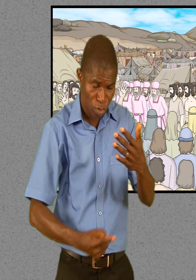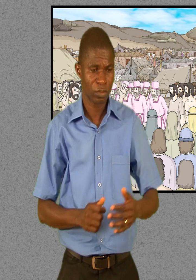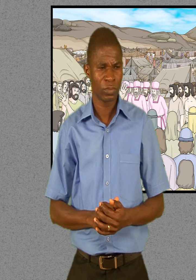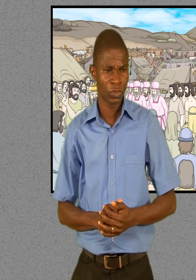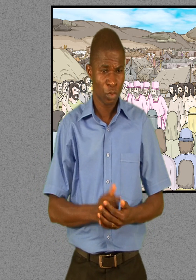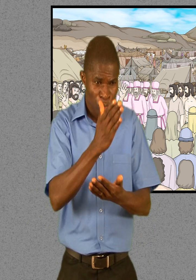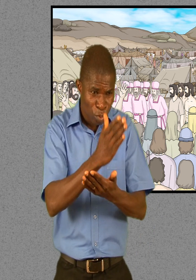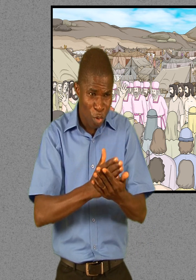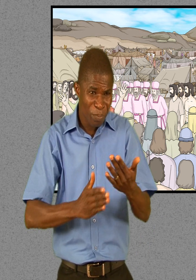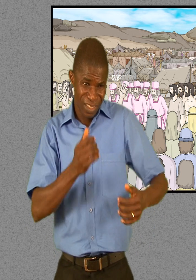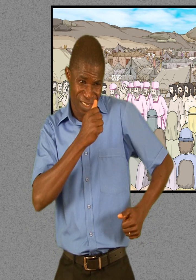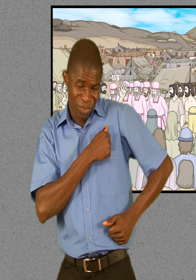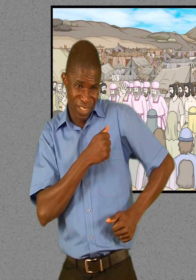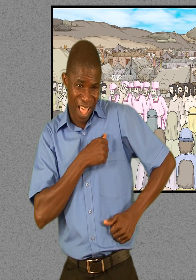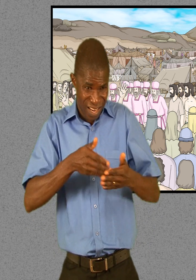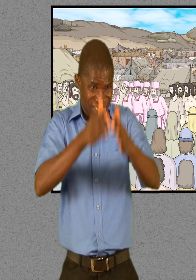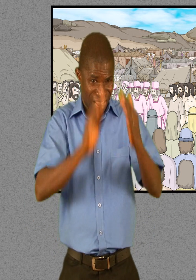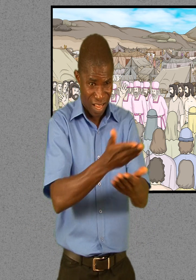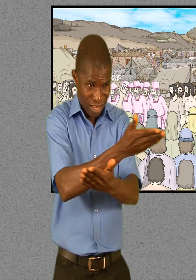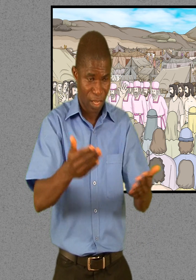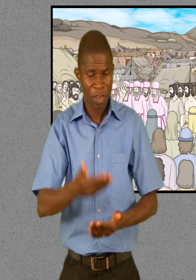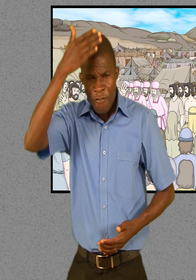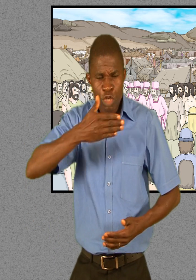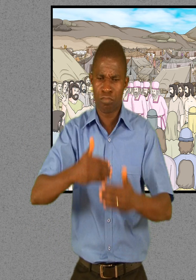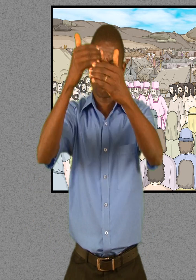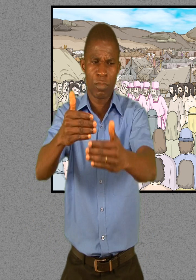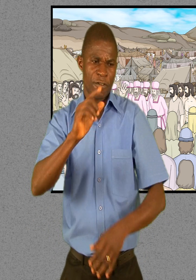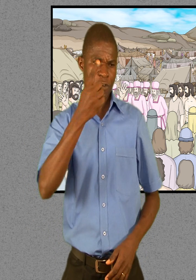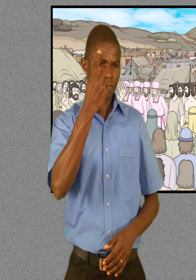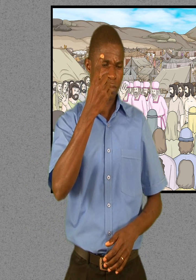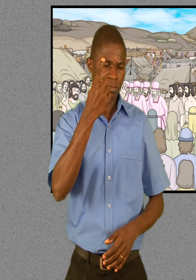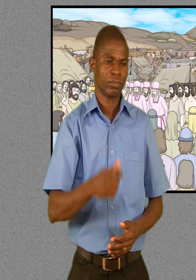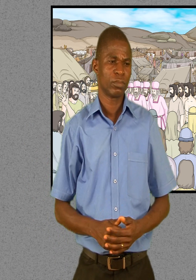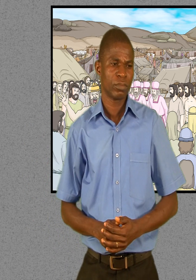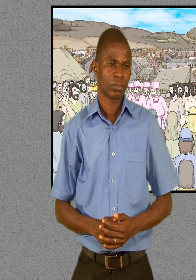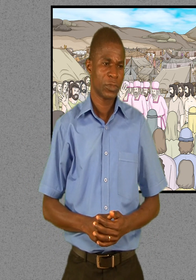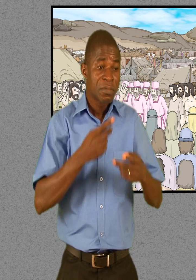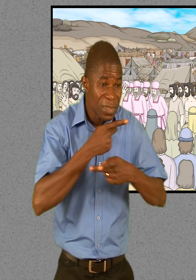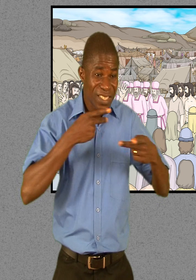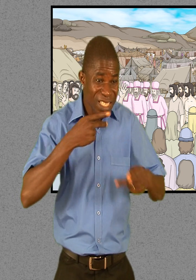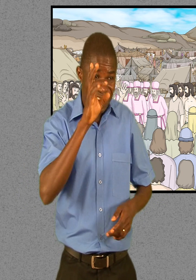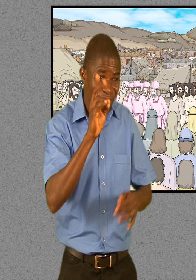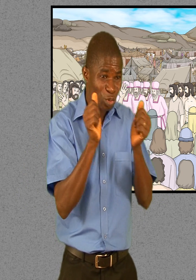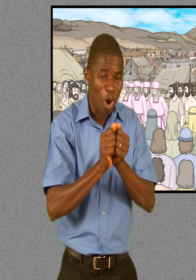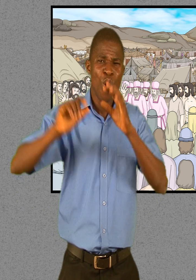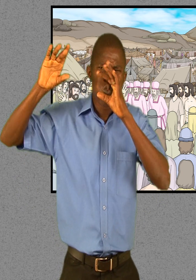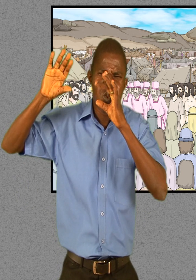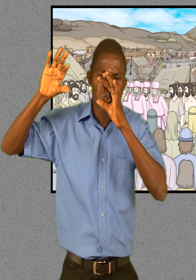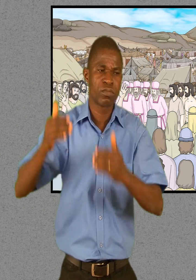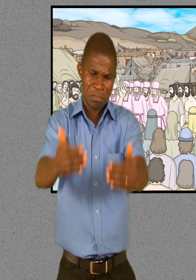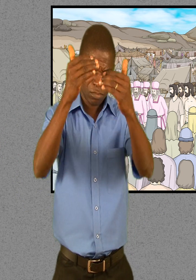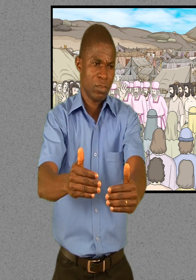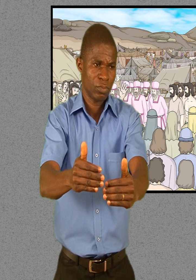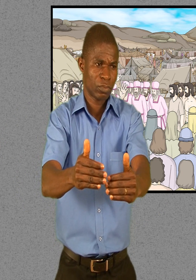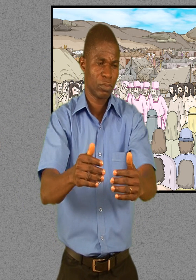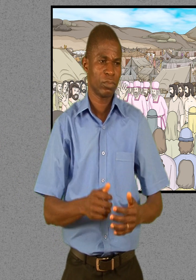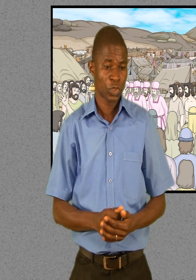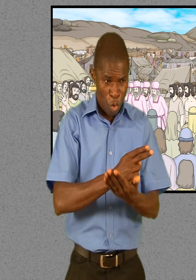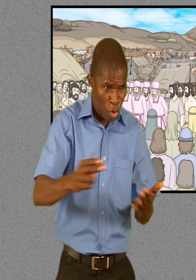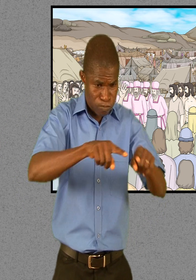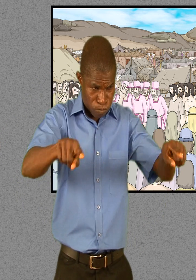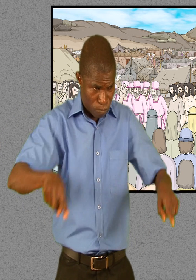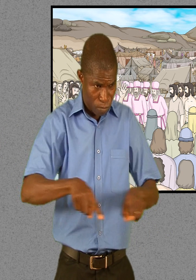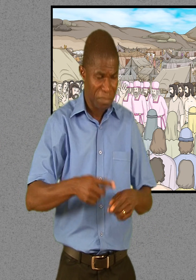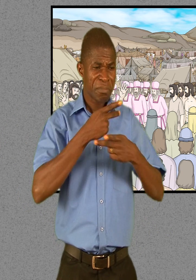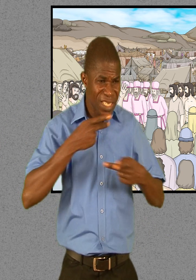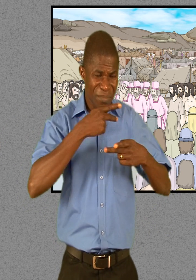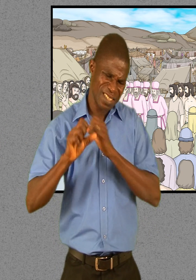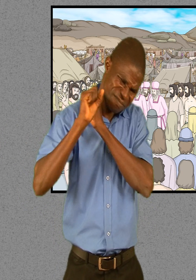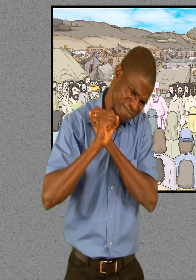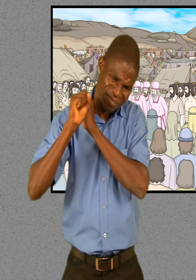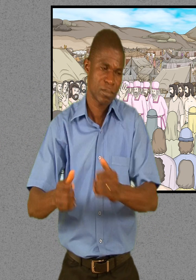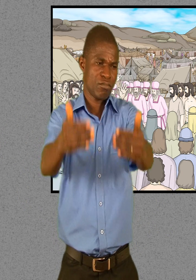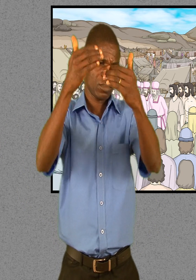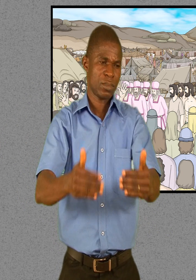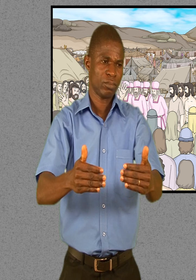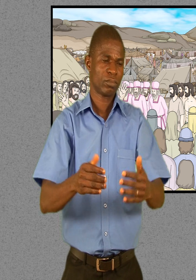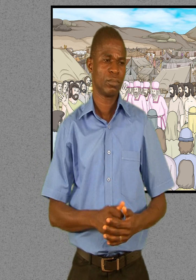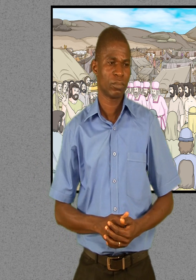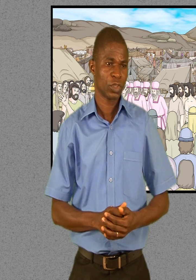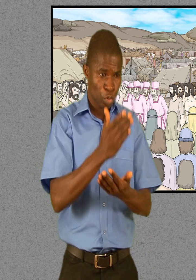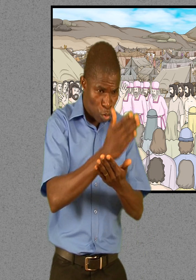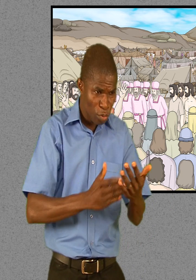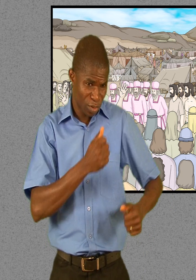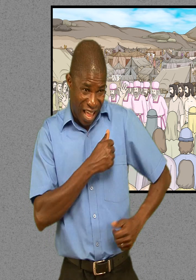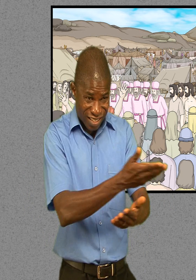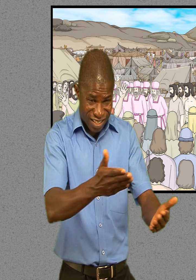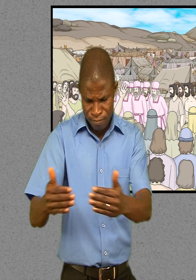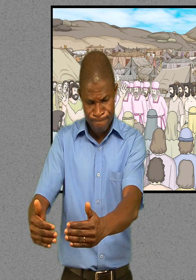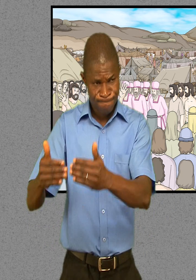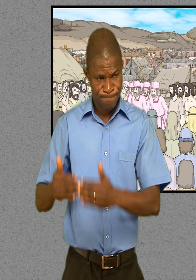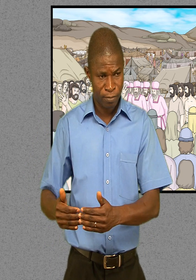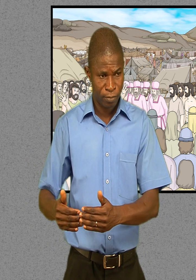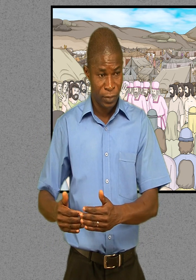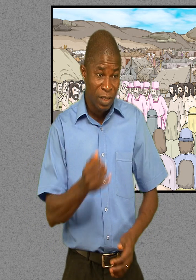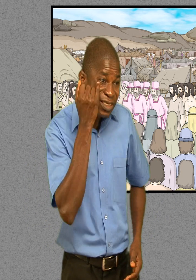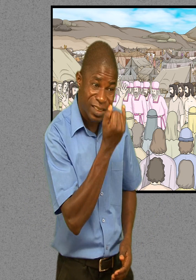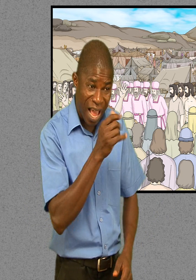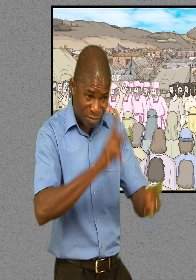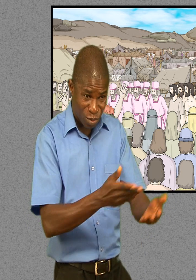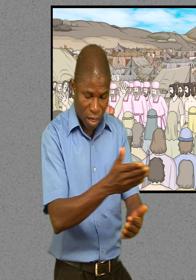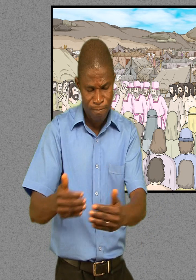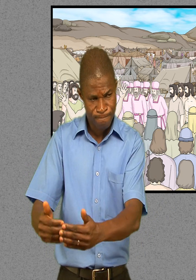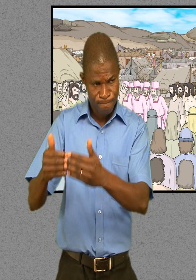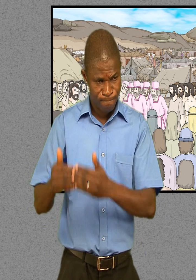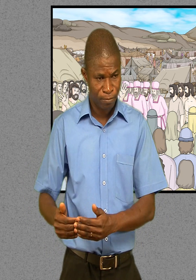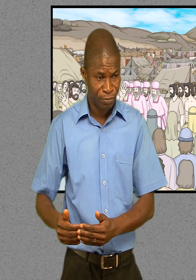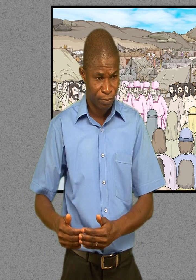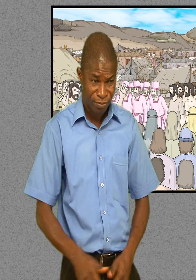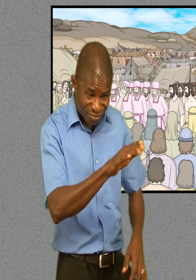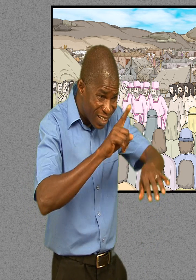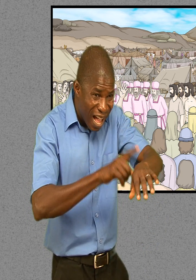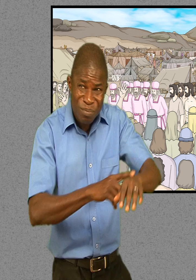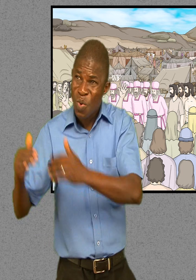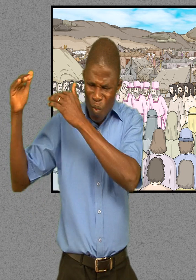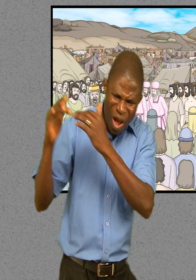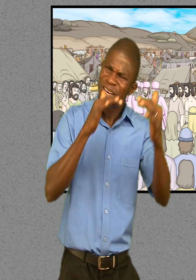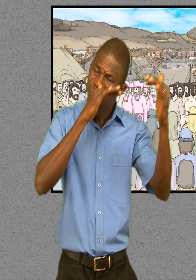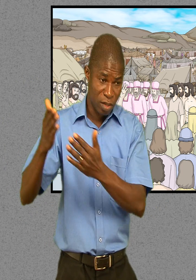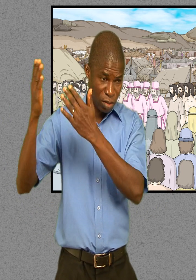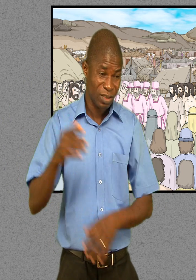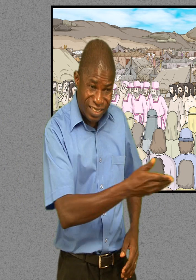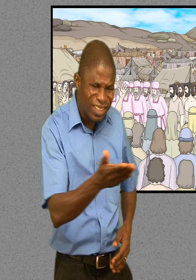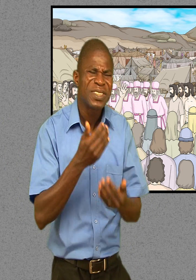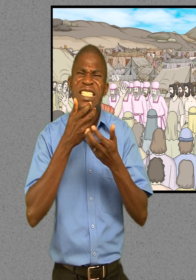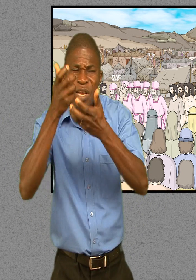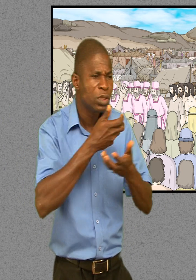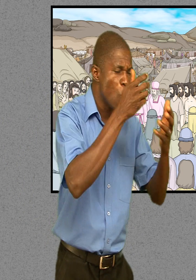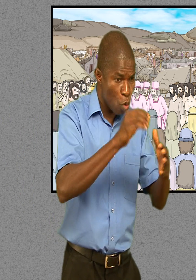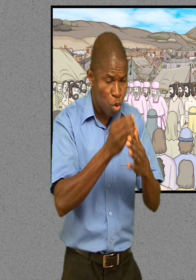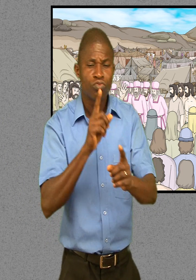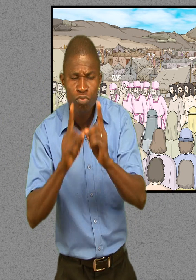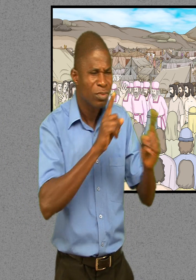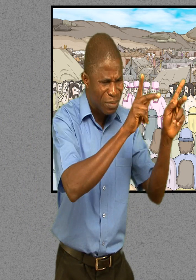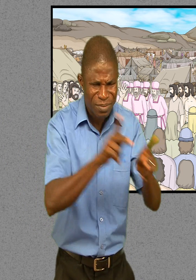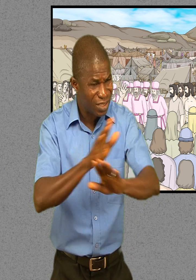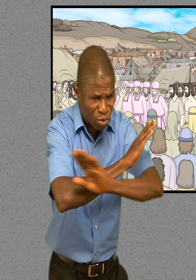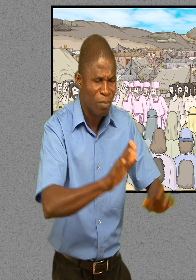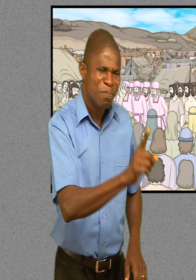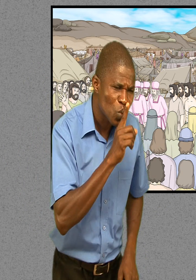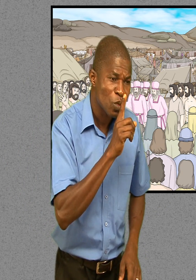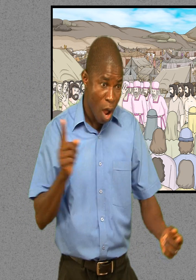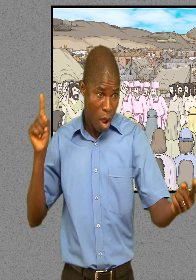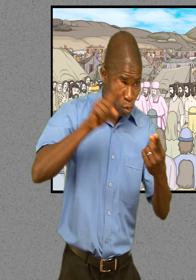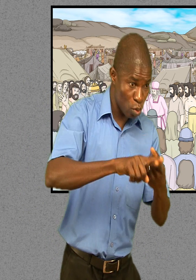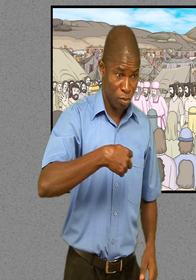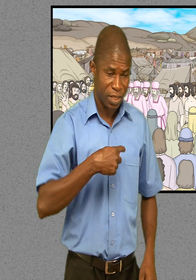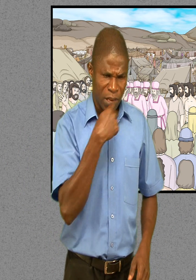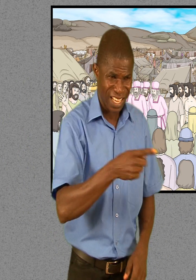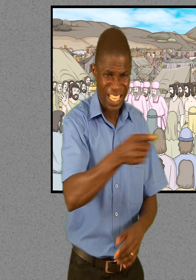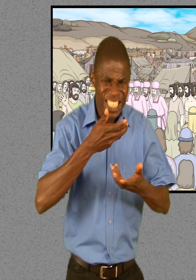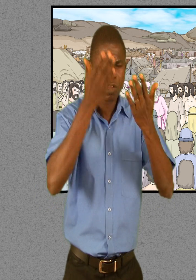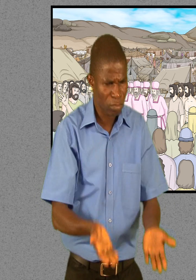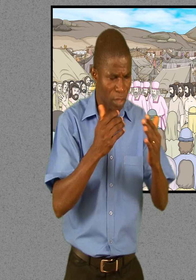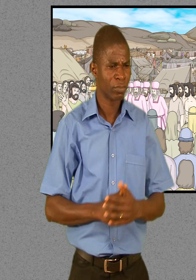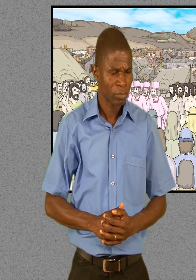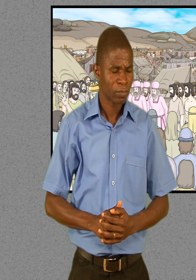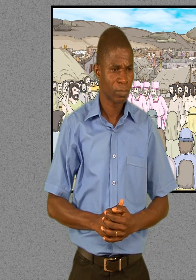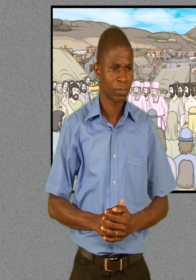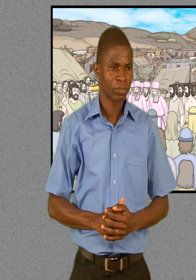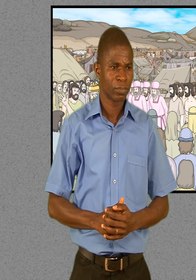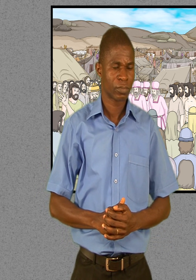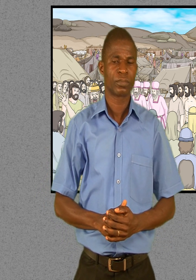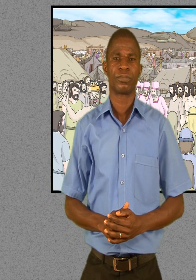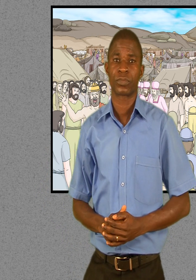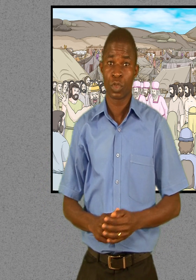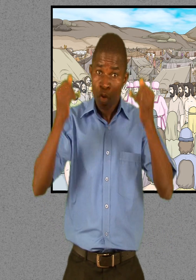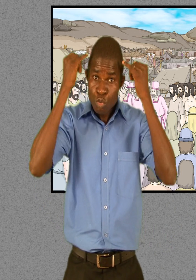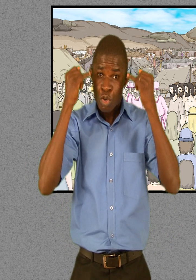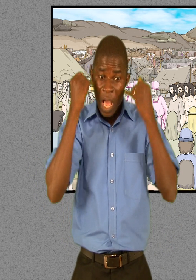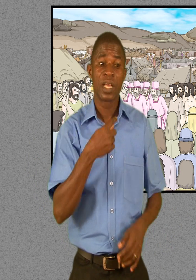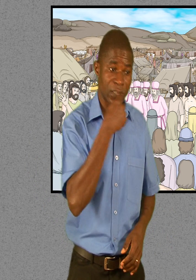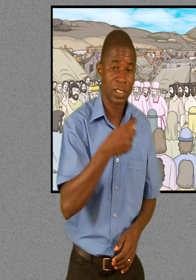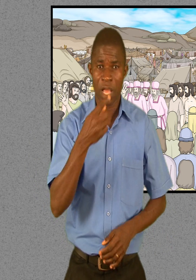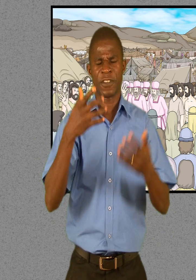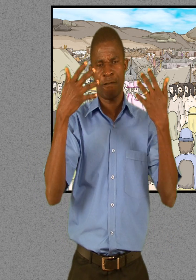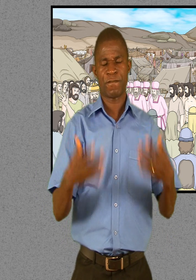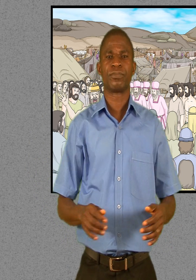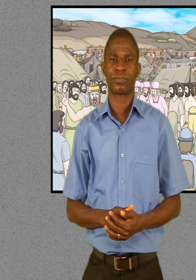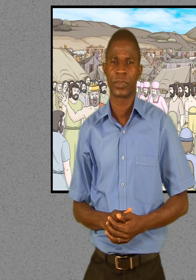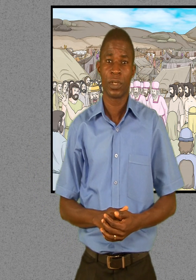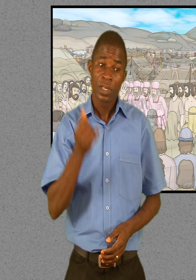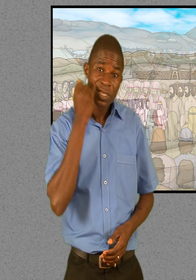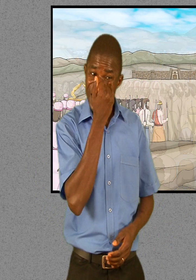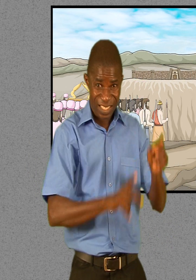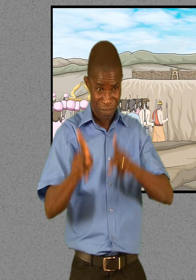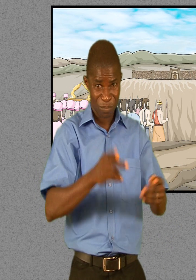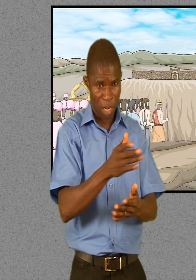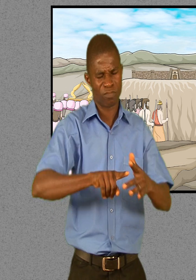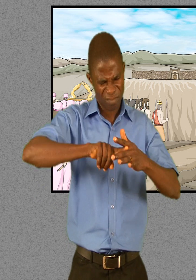And he told the people, “Advance and march around the city, with the armed troops going ahead of the ark of the LORD.”